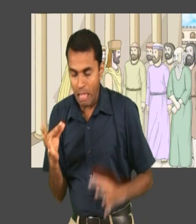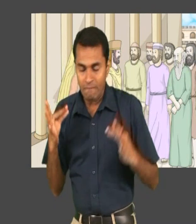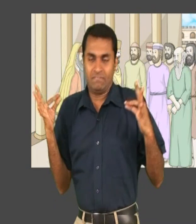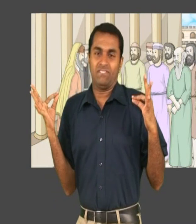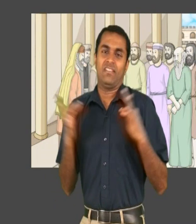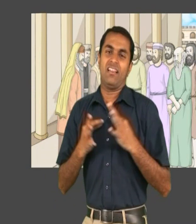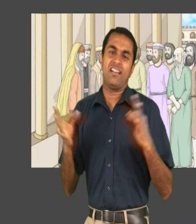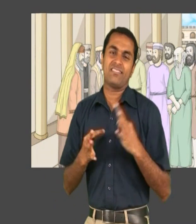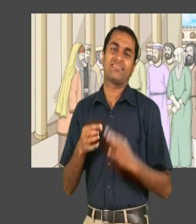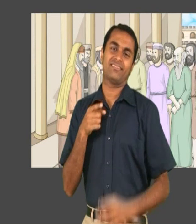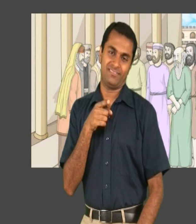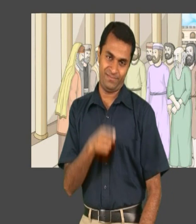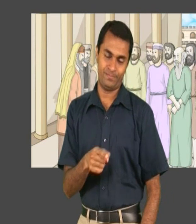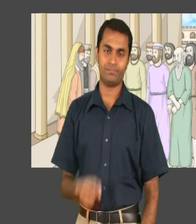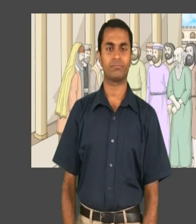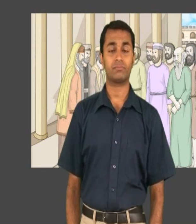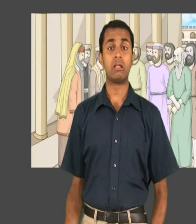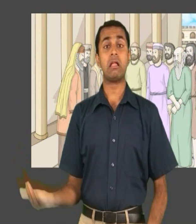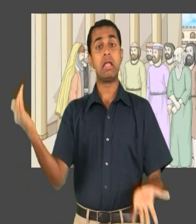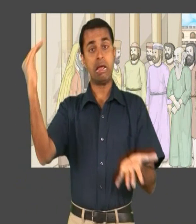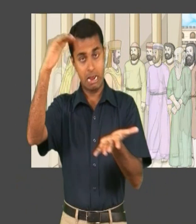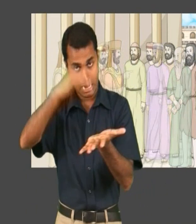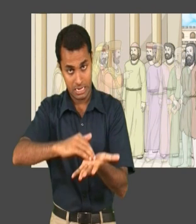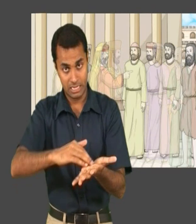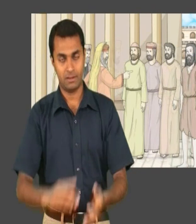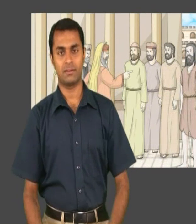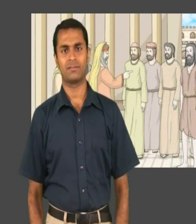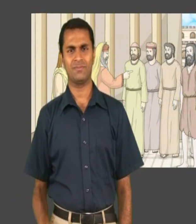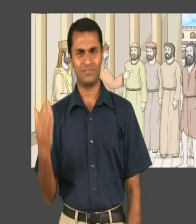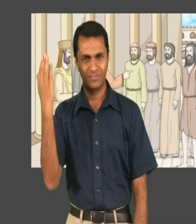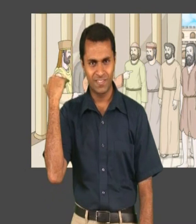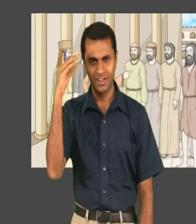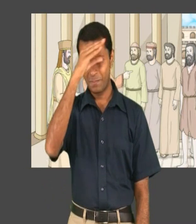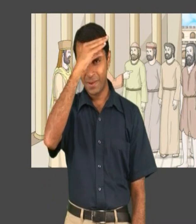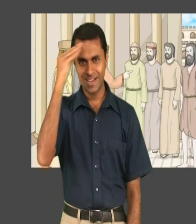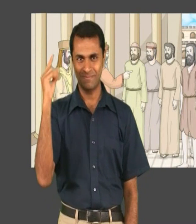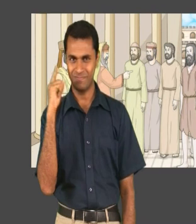Ask him.”